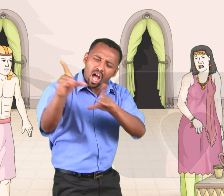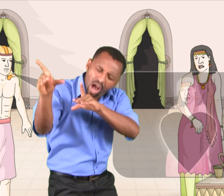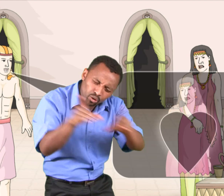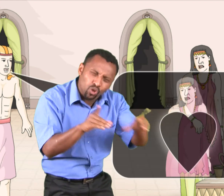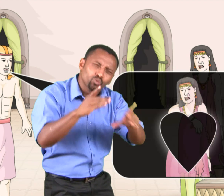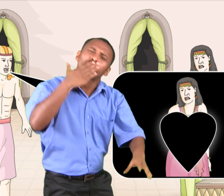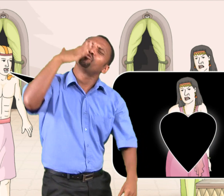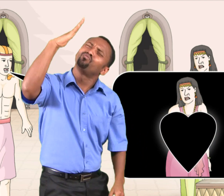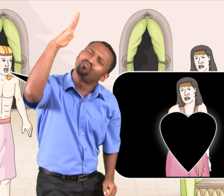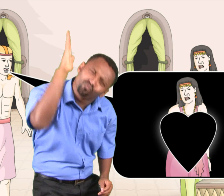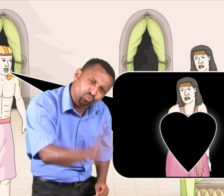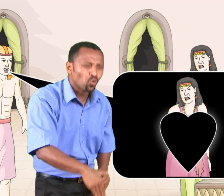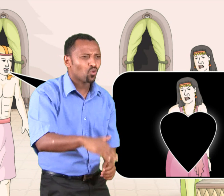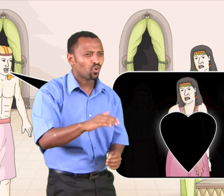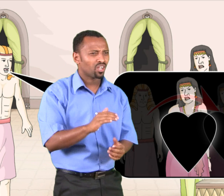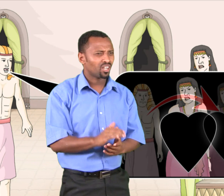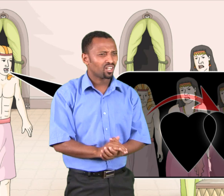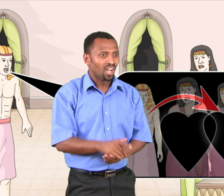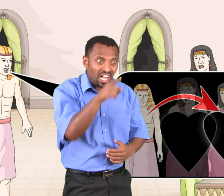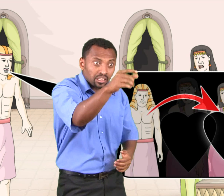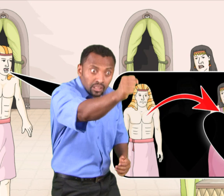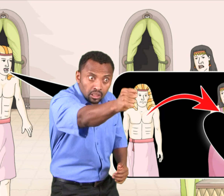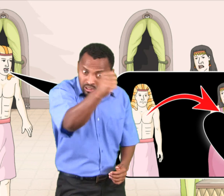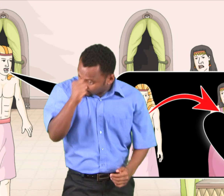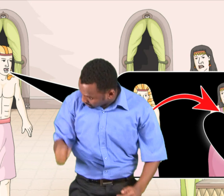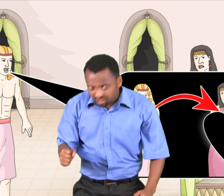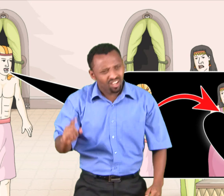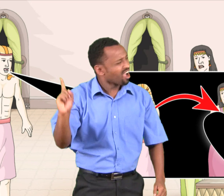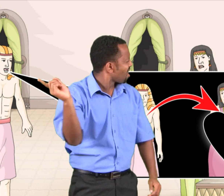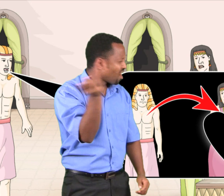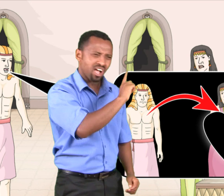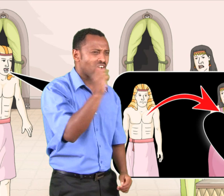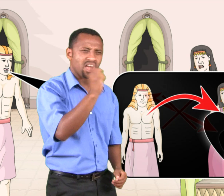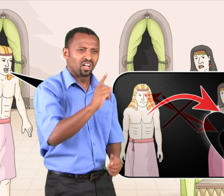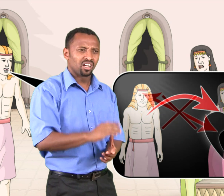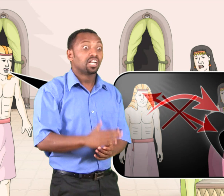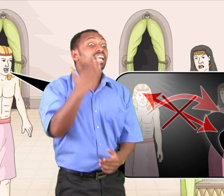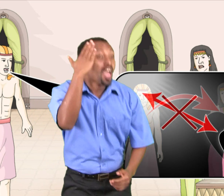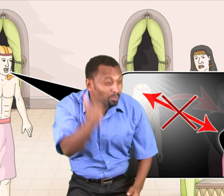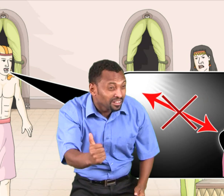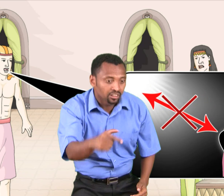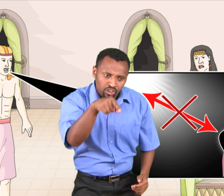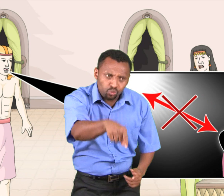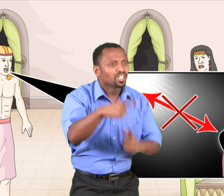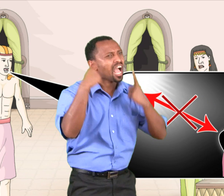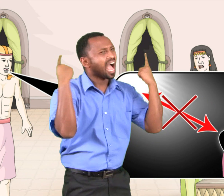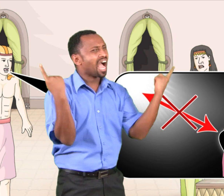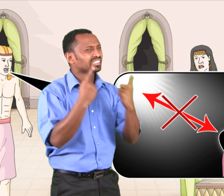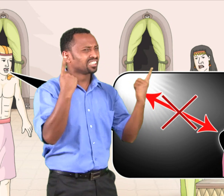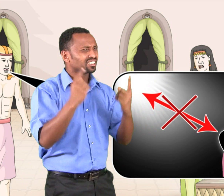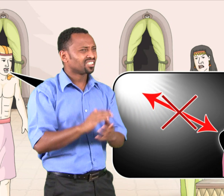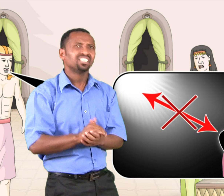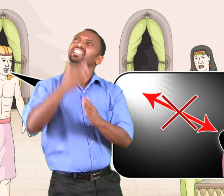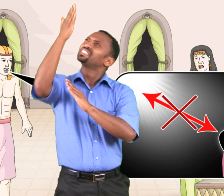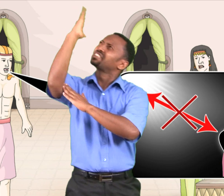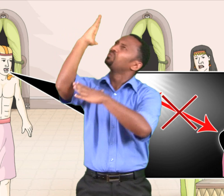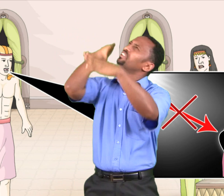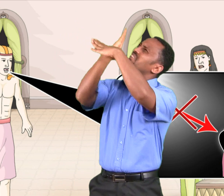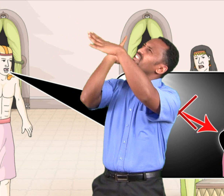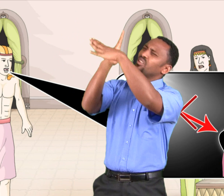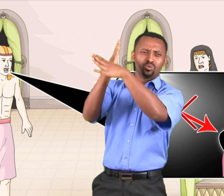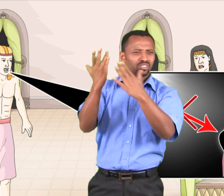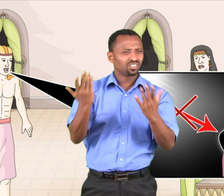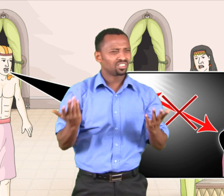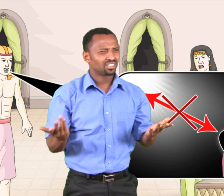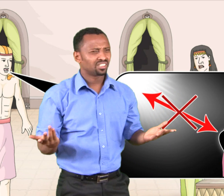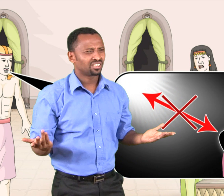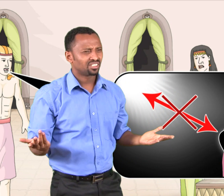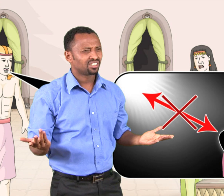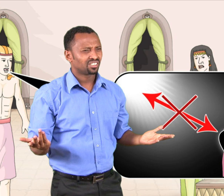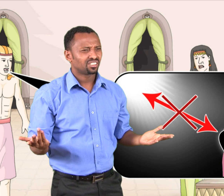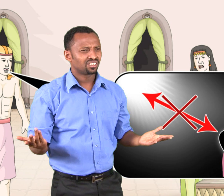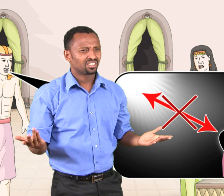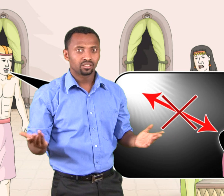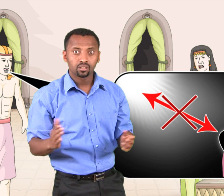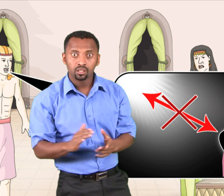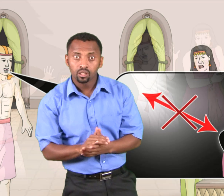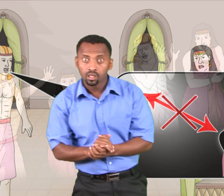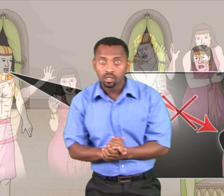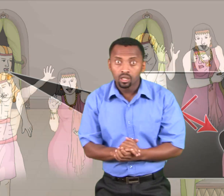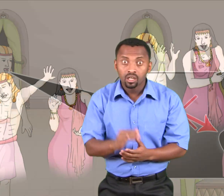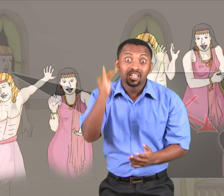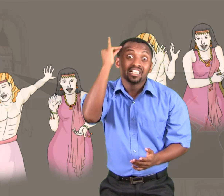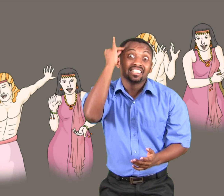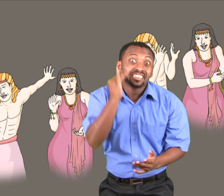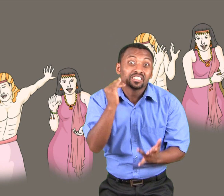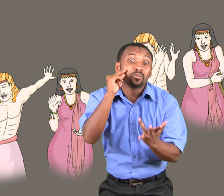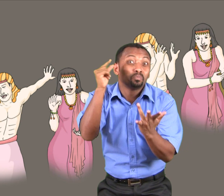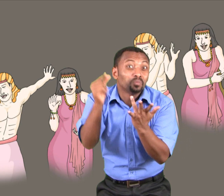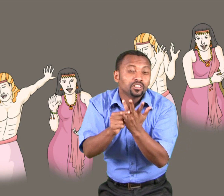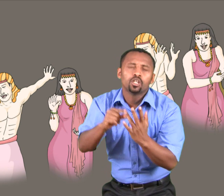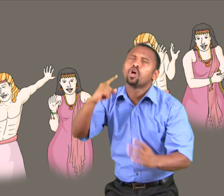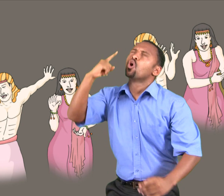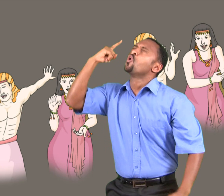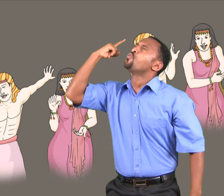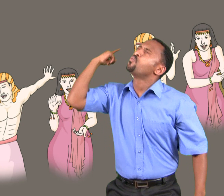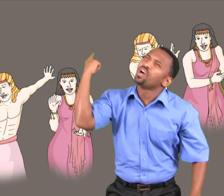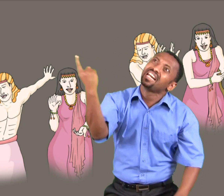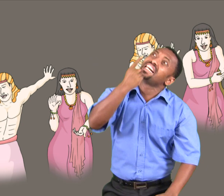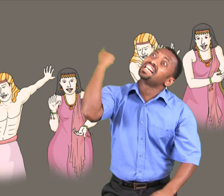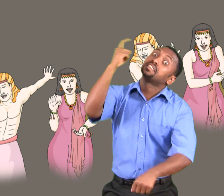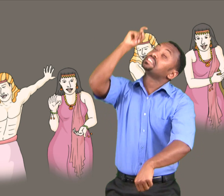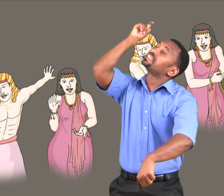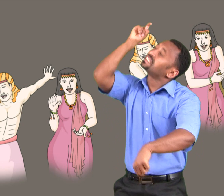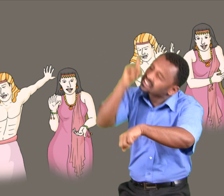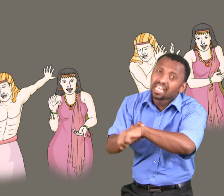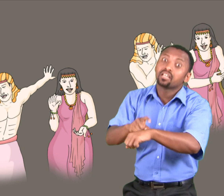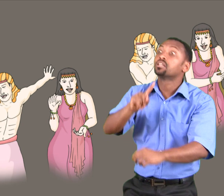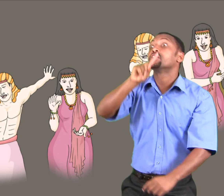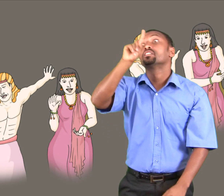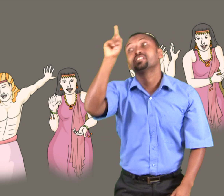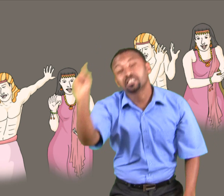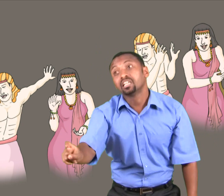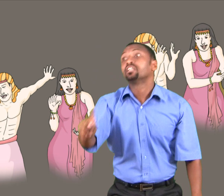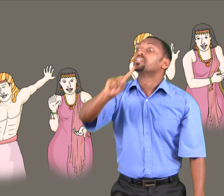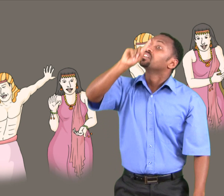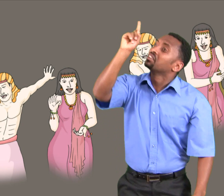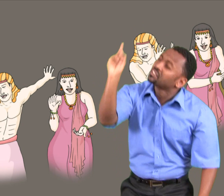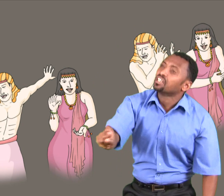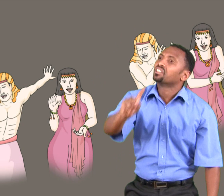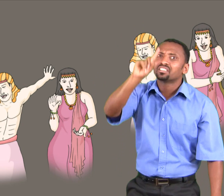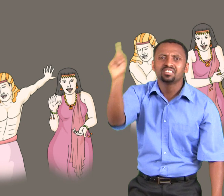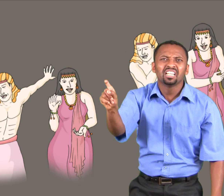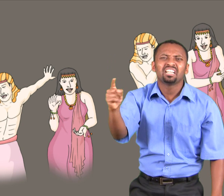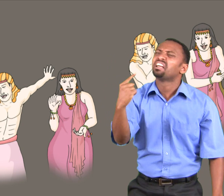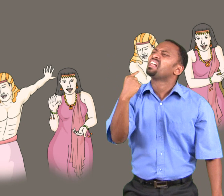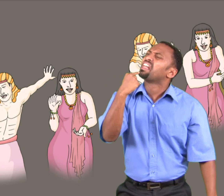So how could I do such a great evil and sin against God?”